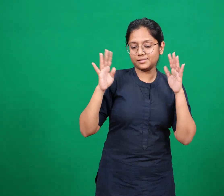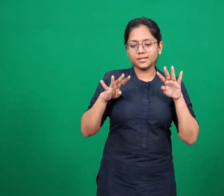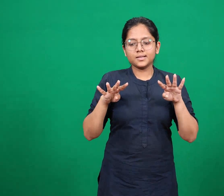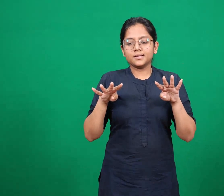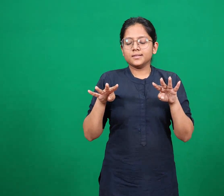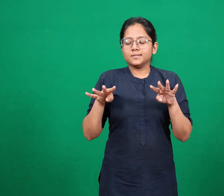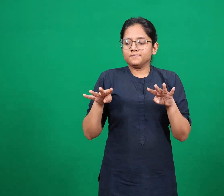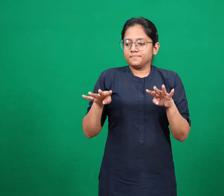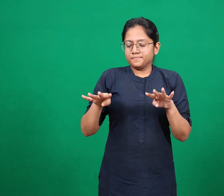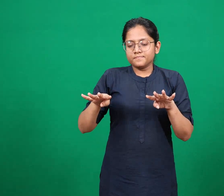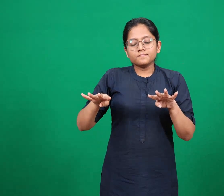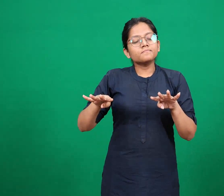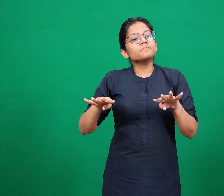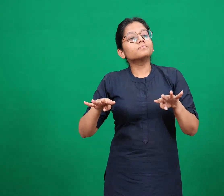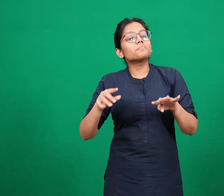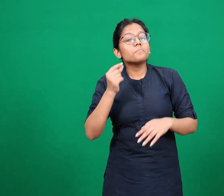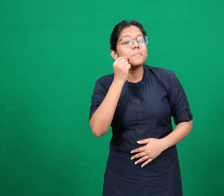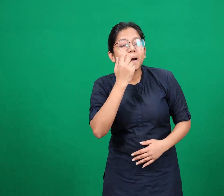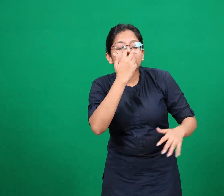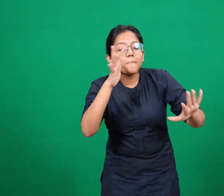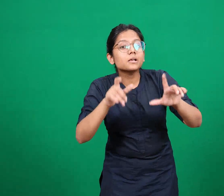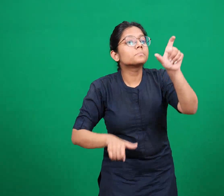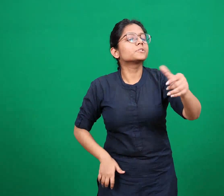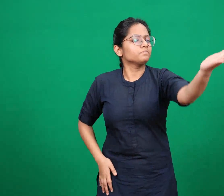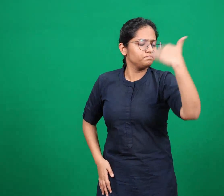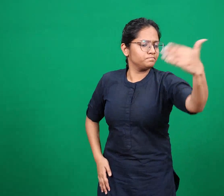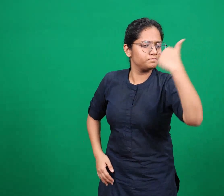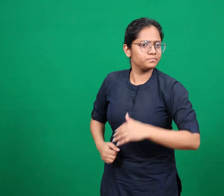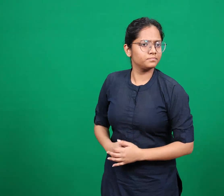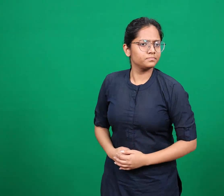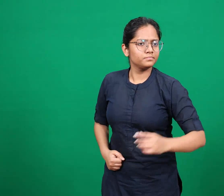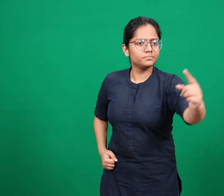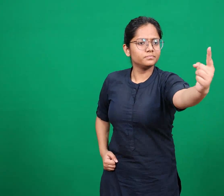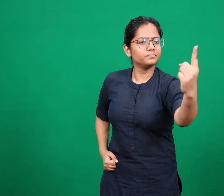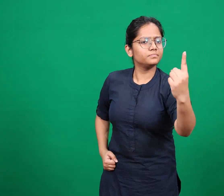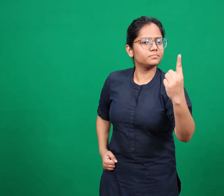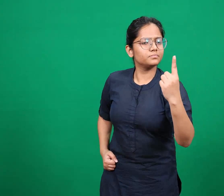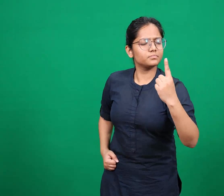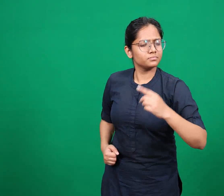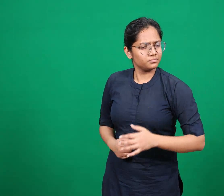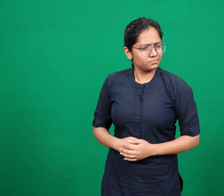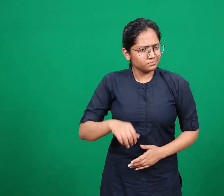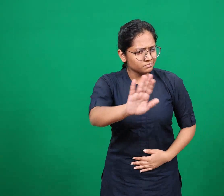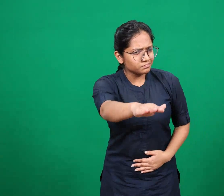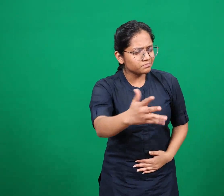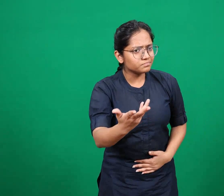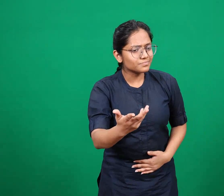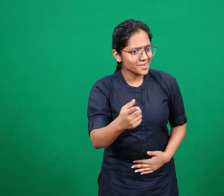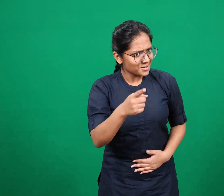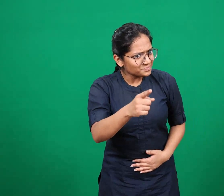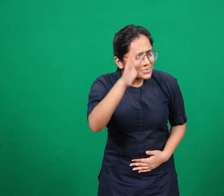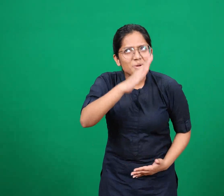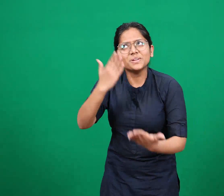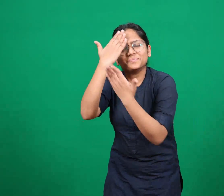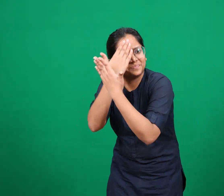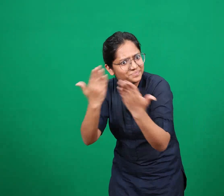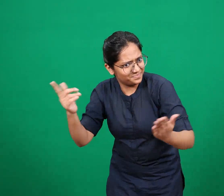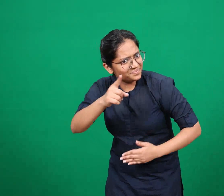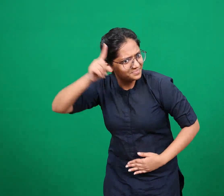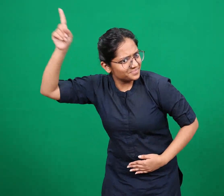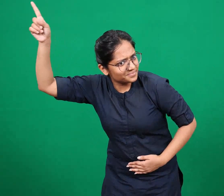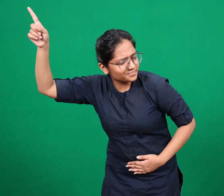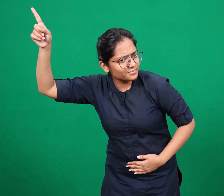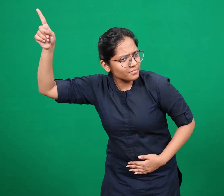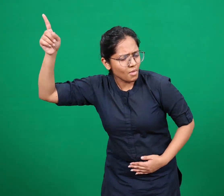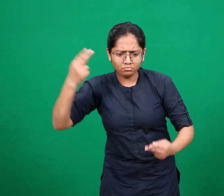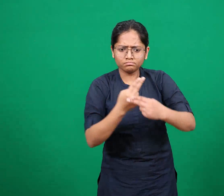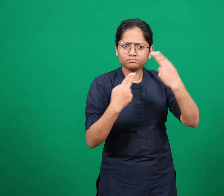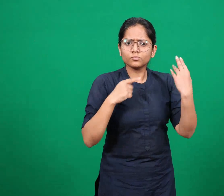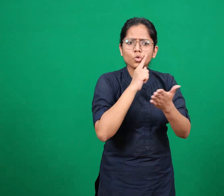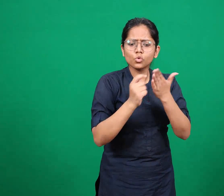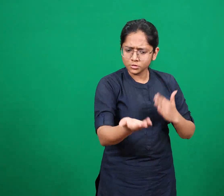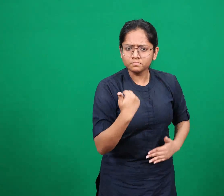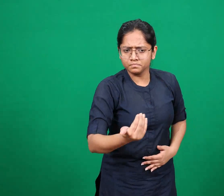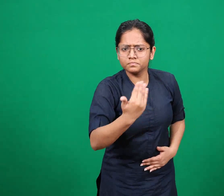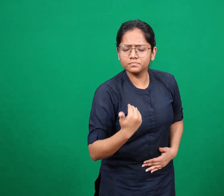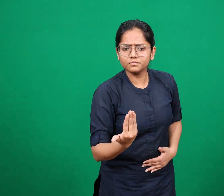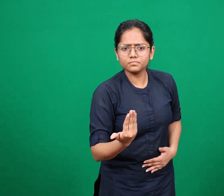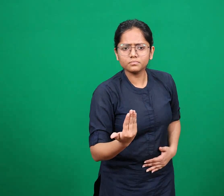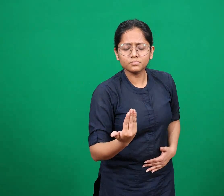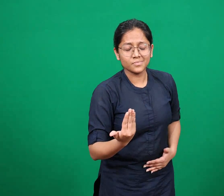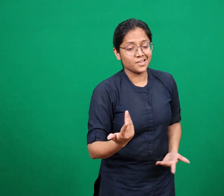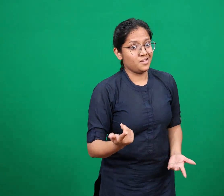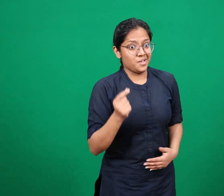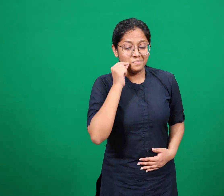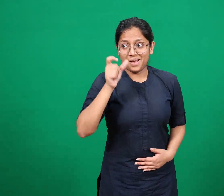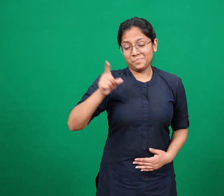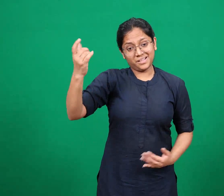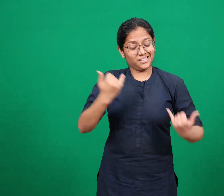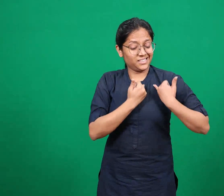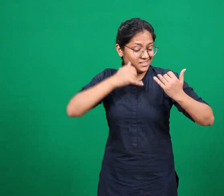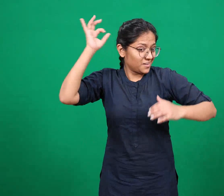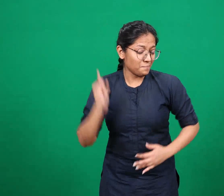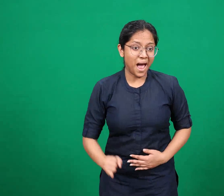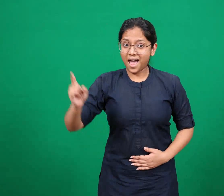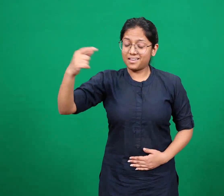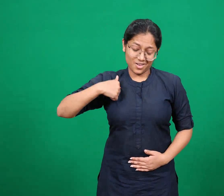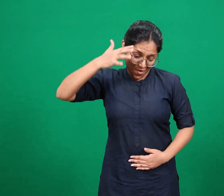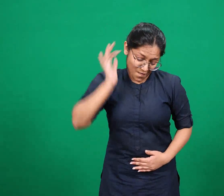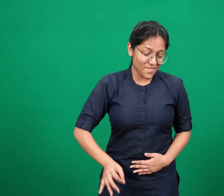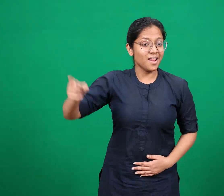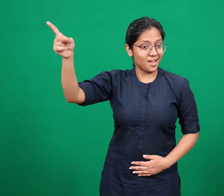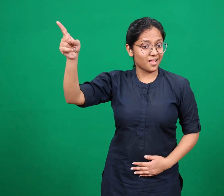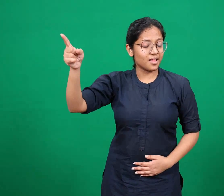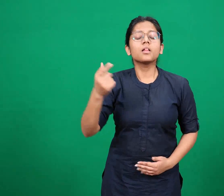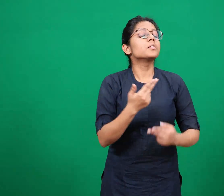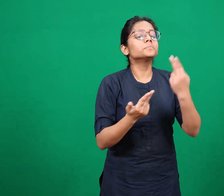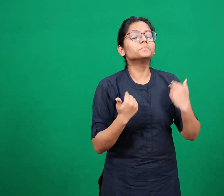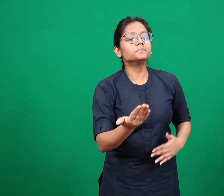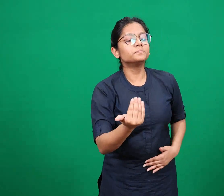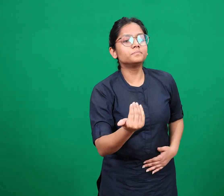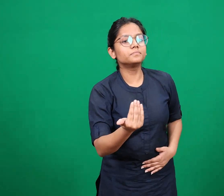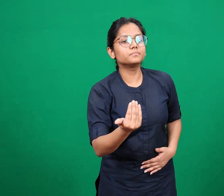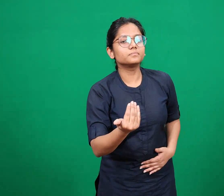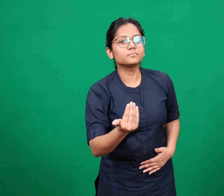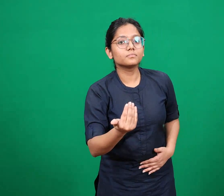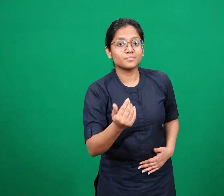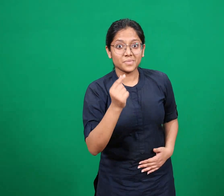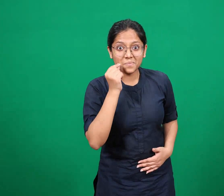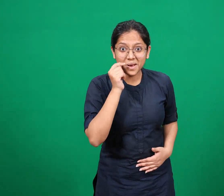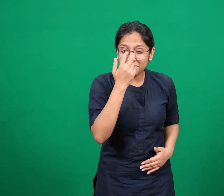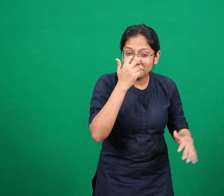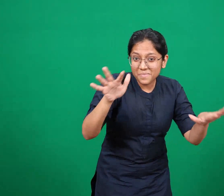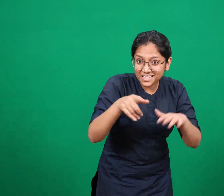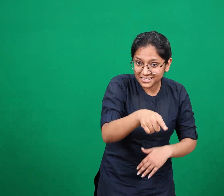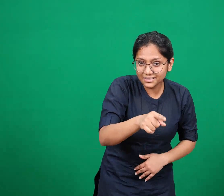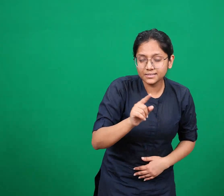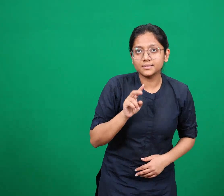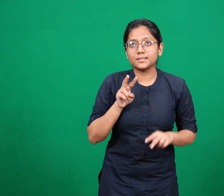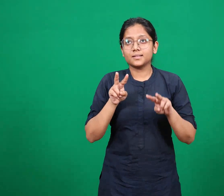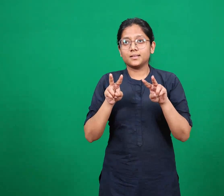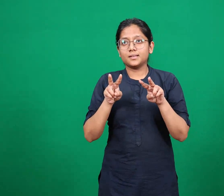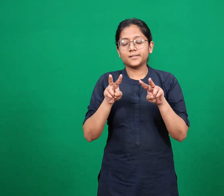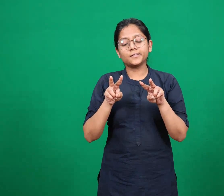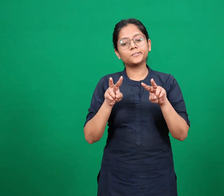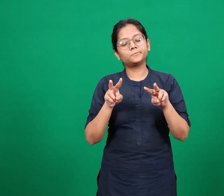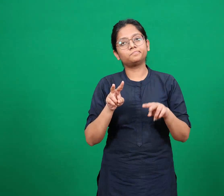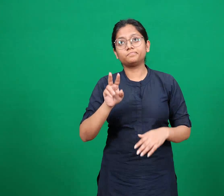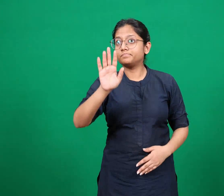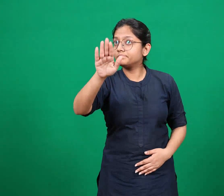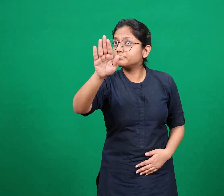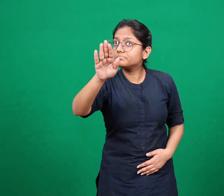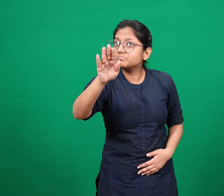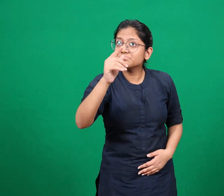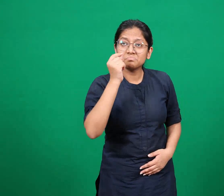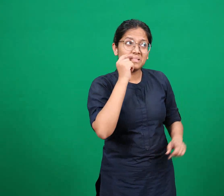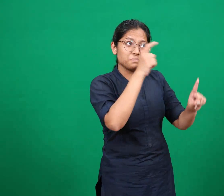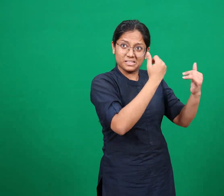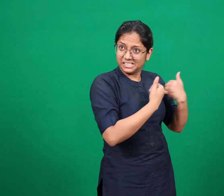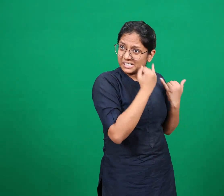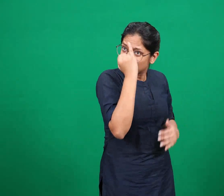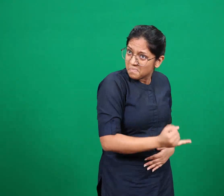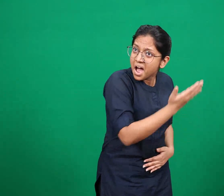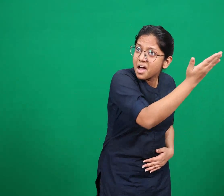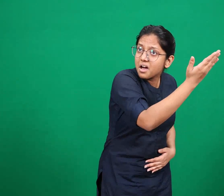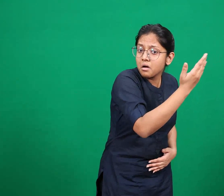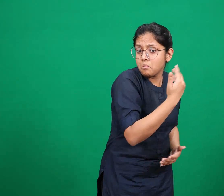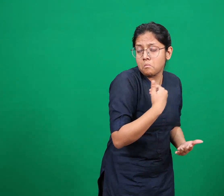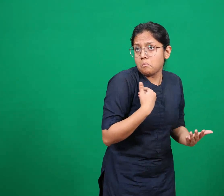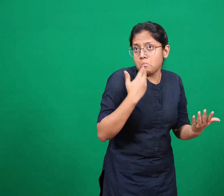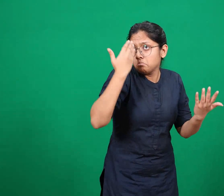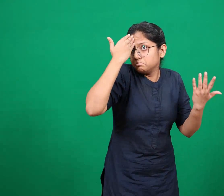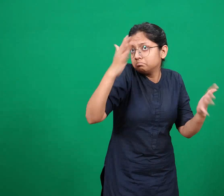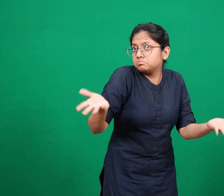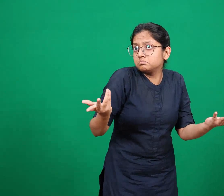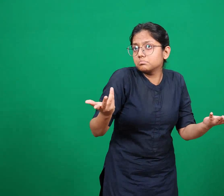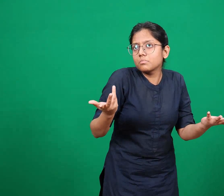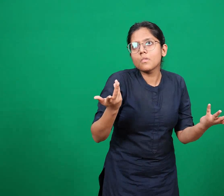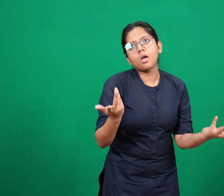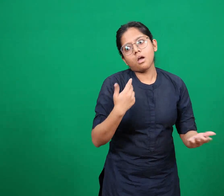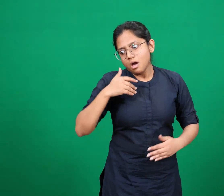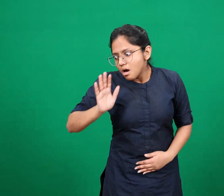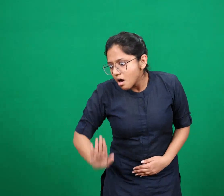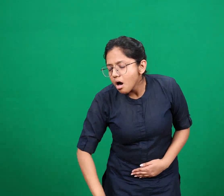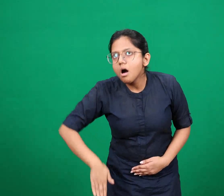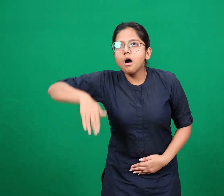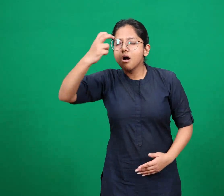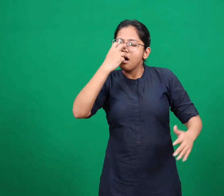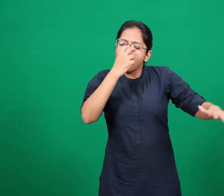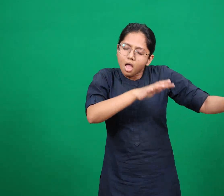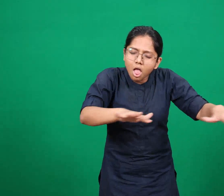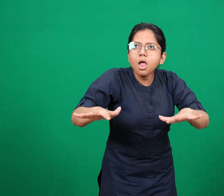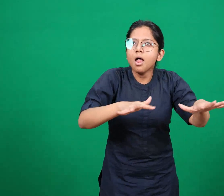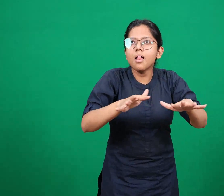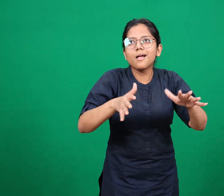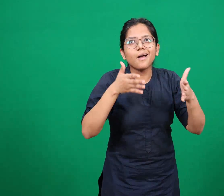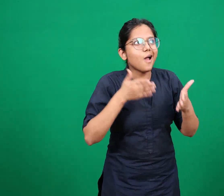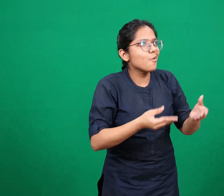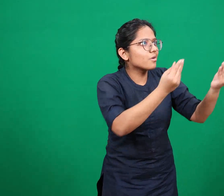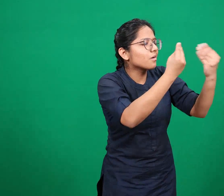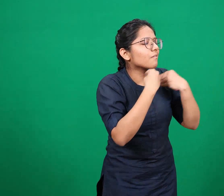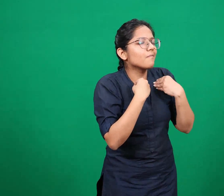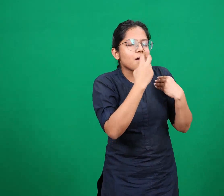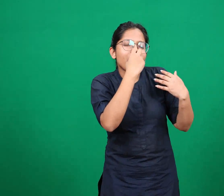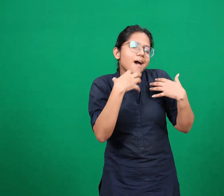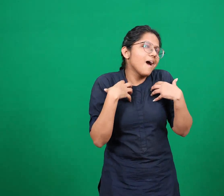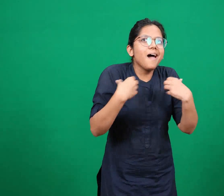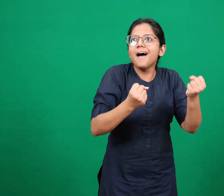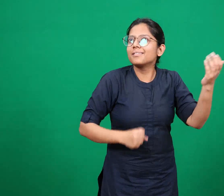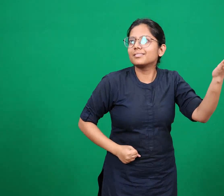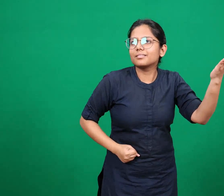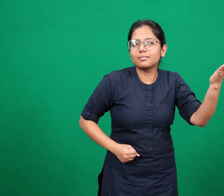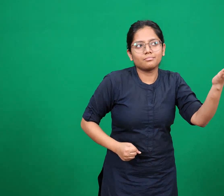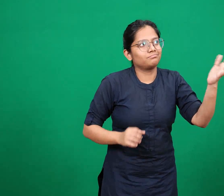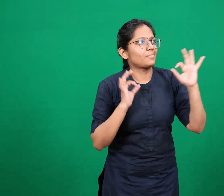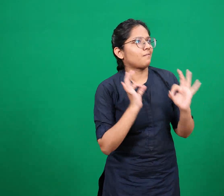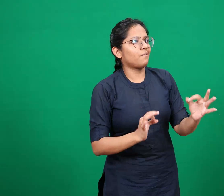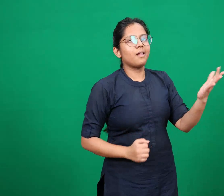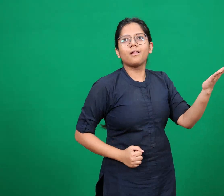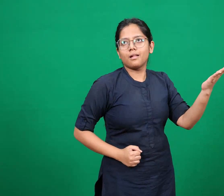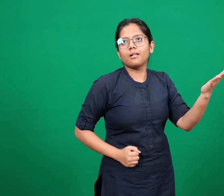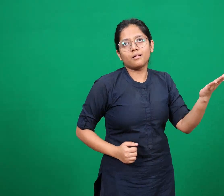So a second time they called for the man who had been blind and said, "Give glory to God! We know that this man is a sinner." He answered, "Whether He is a sinner I do not know.